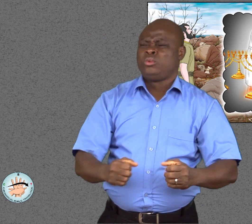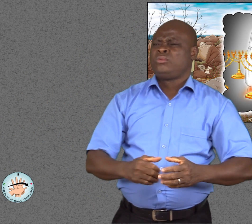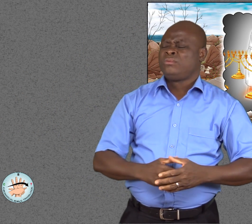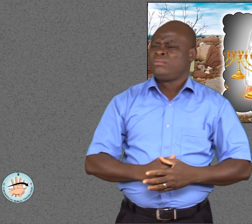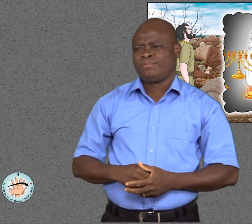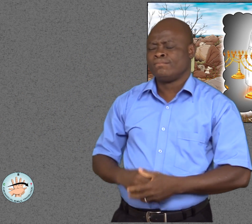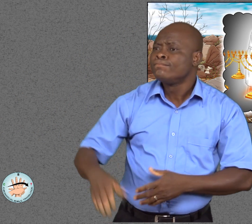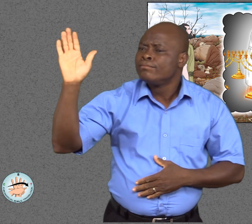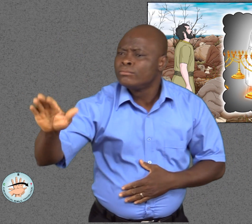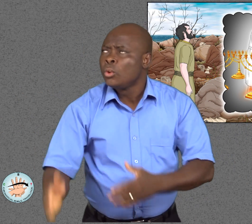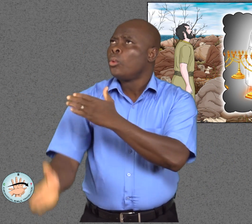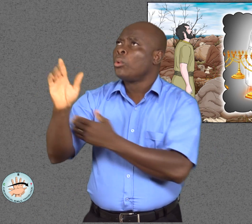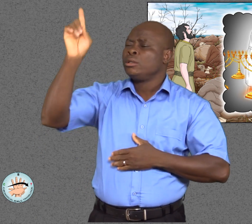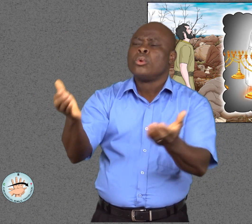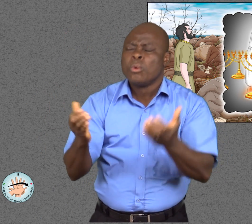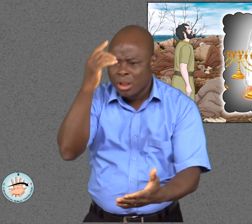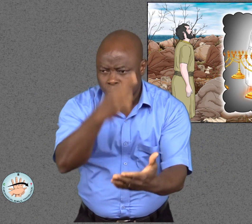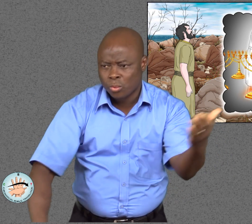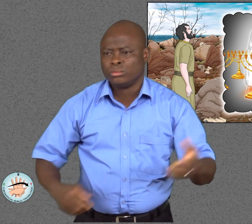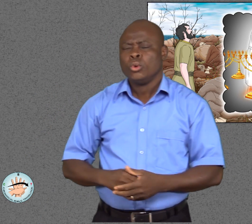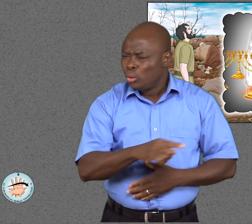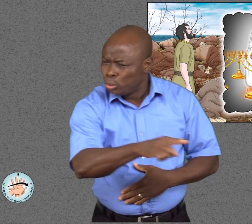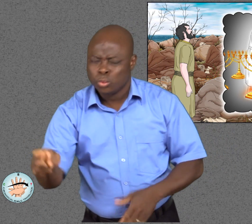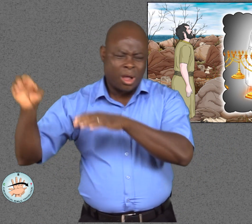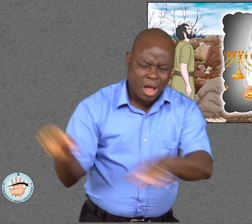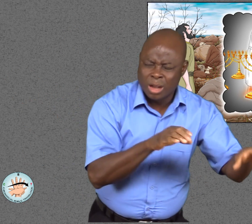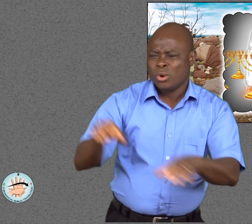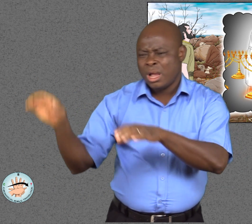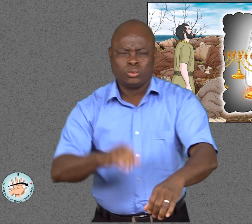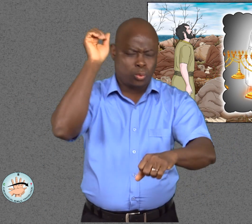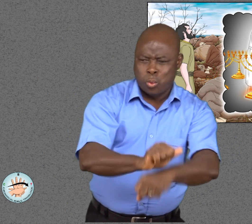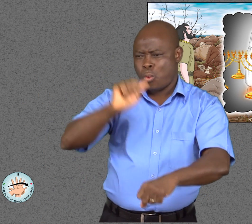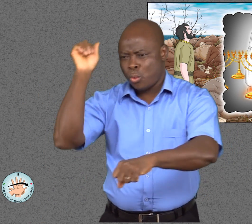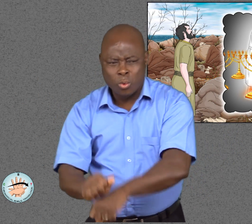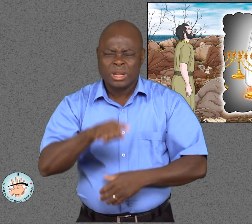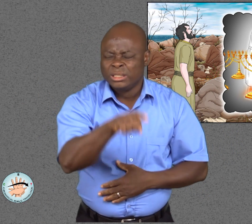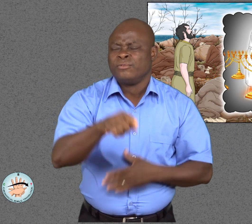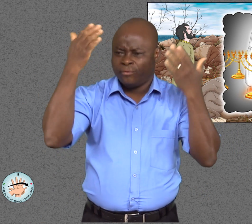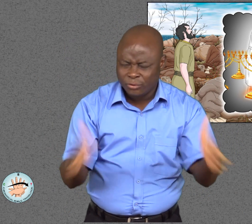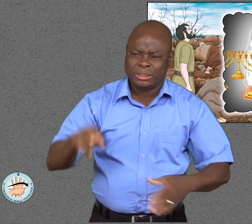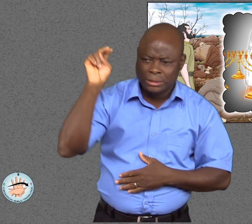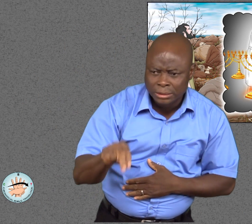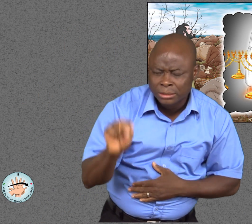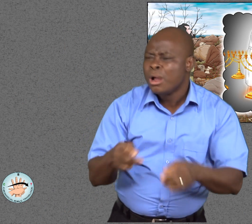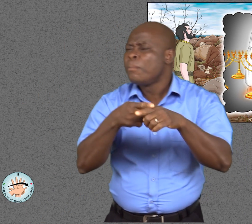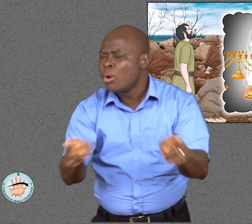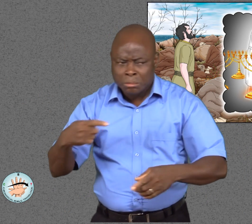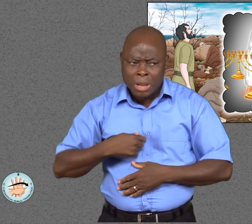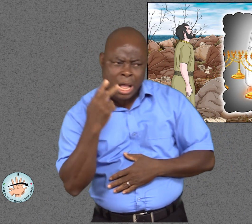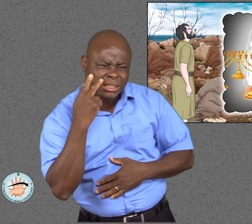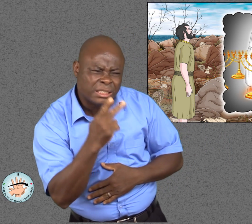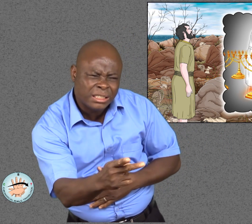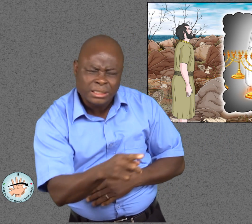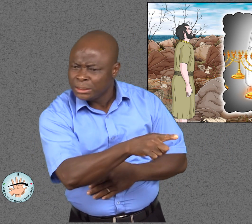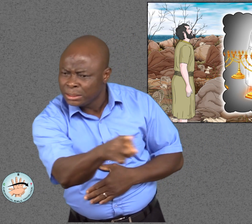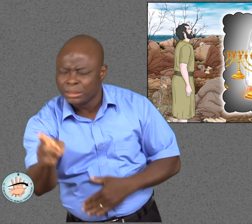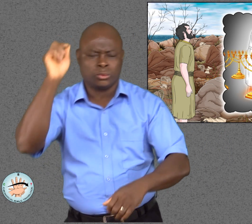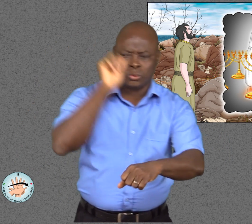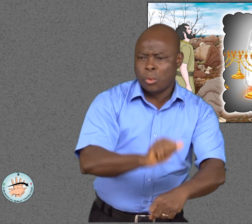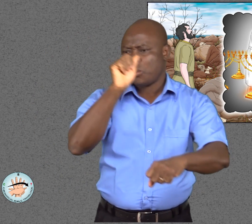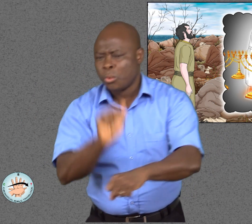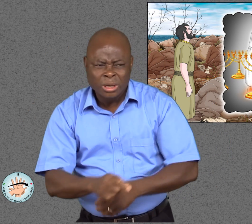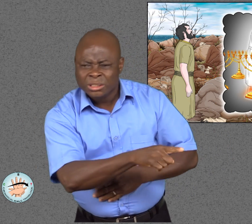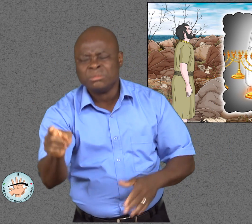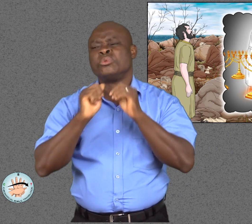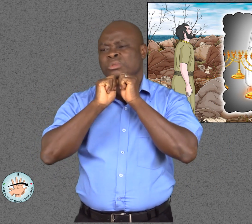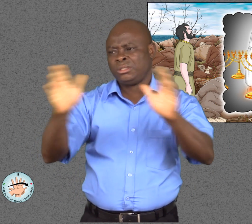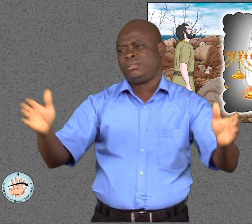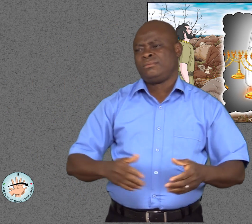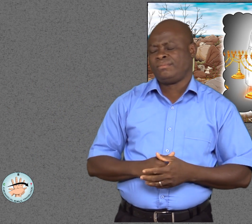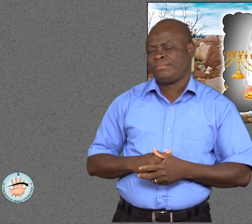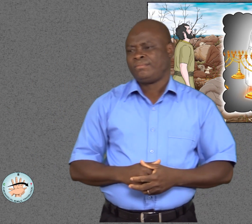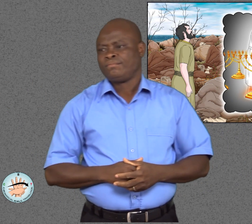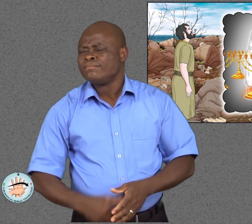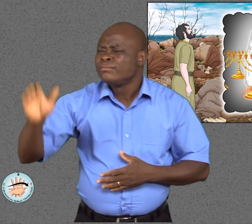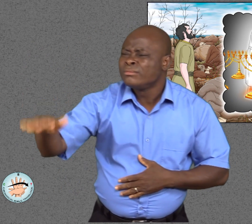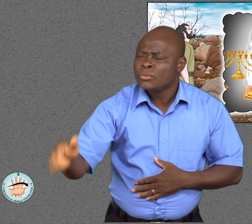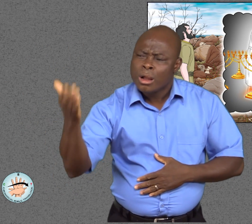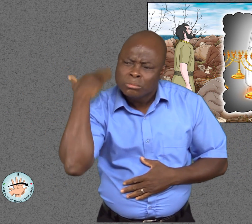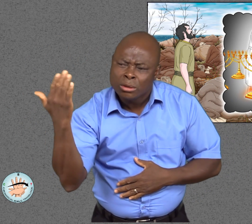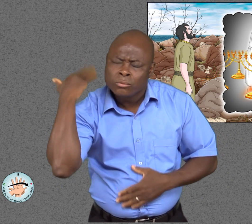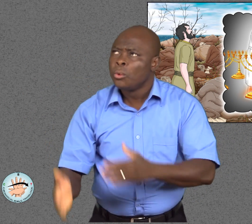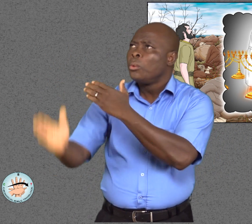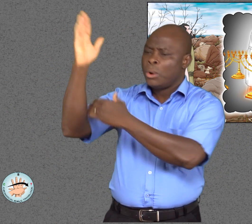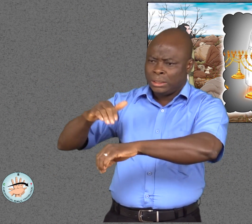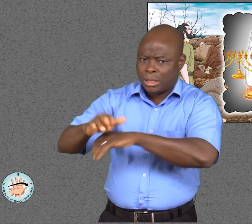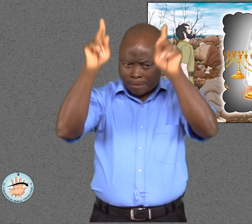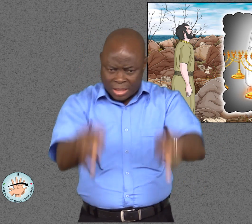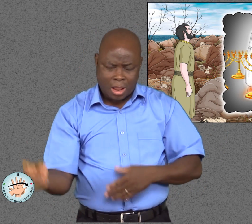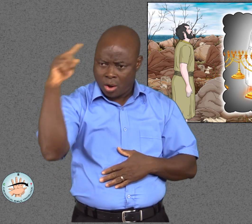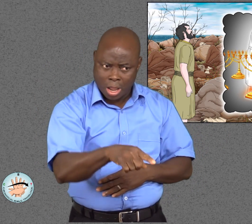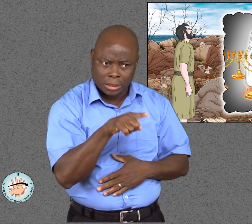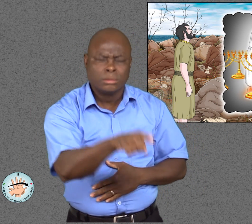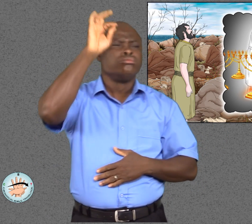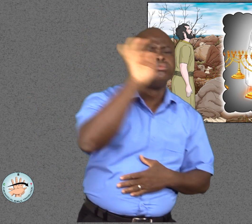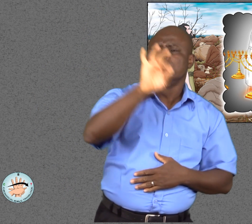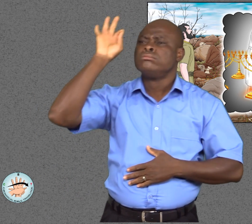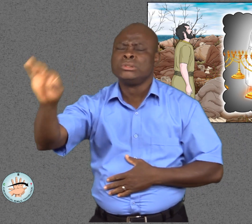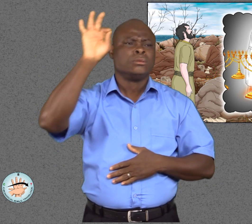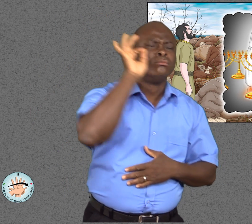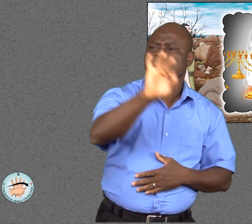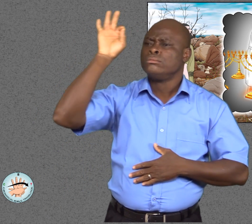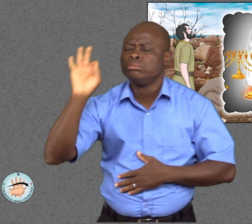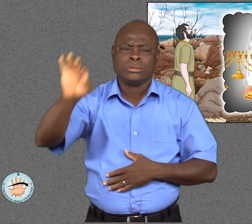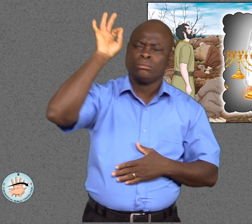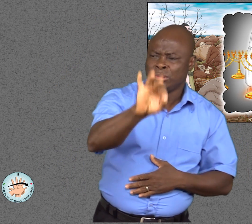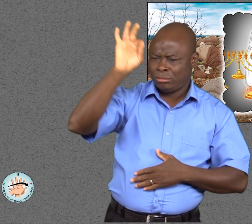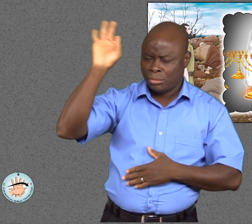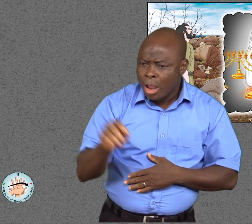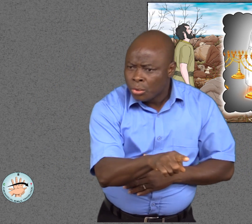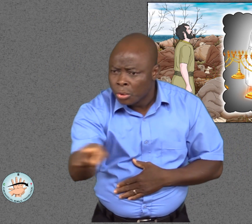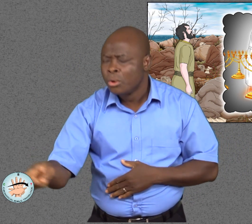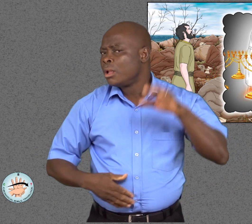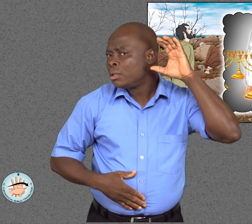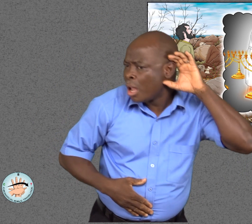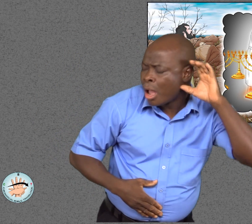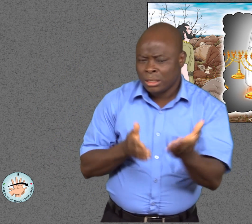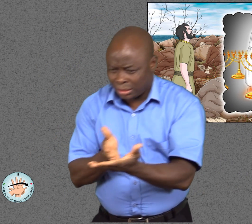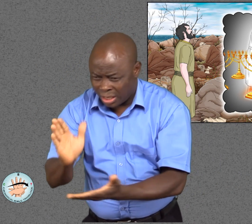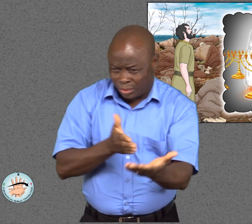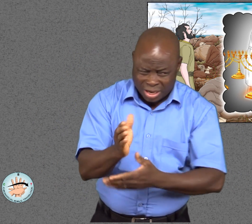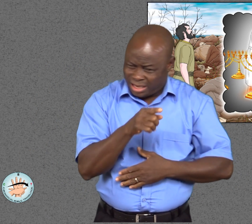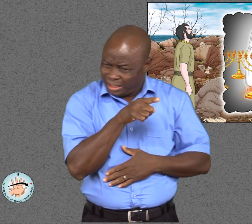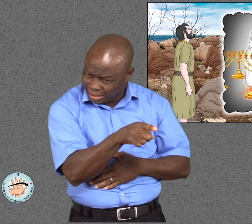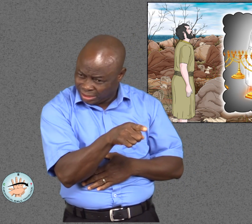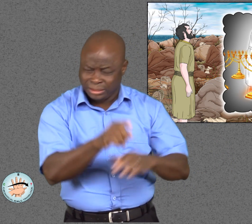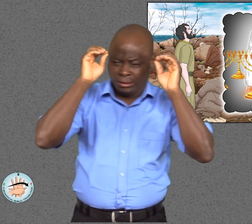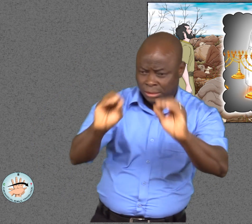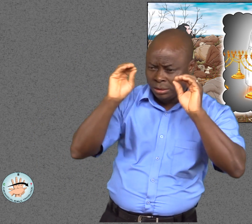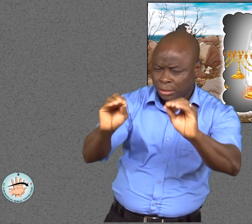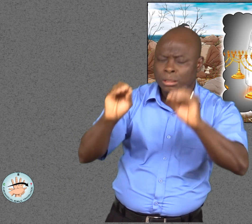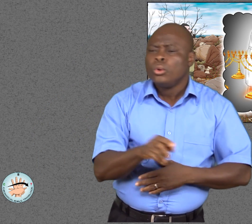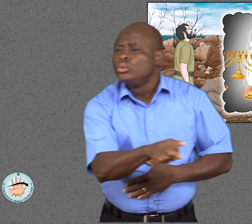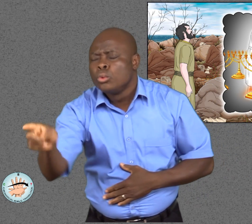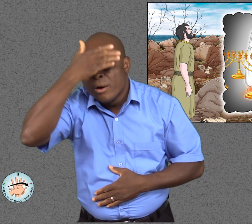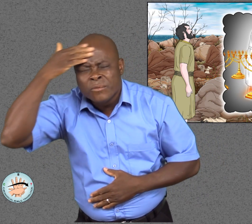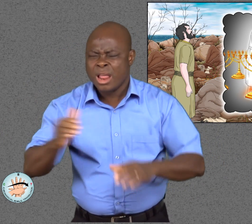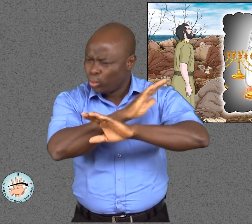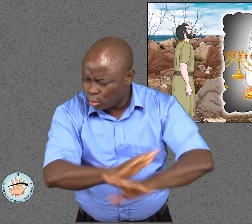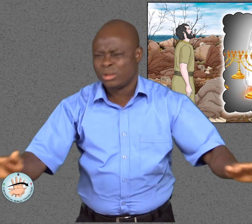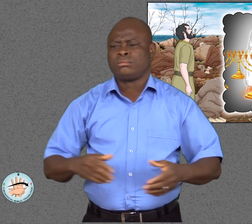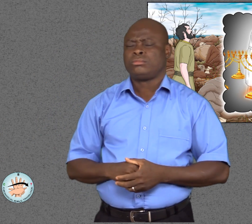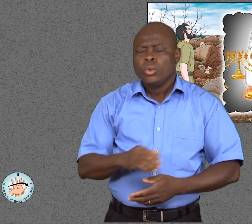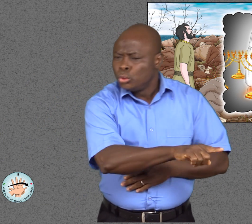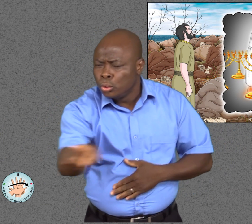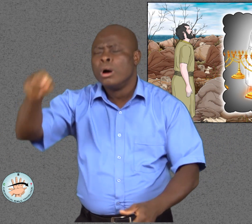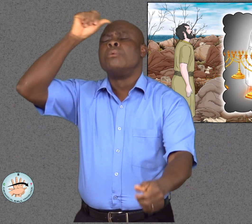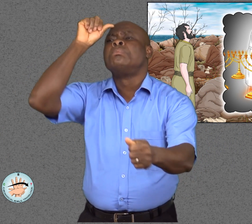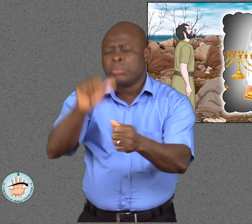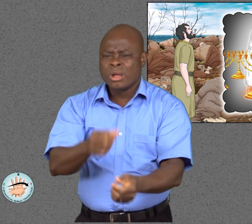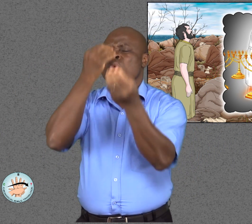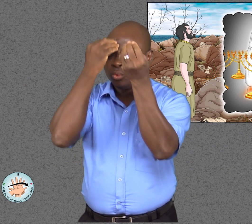Remember, then, what you have received and heard. Keep it and repent.